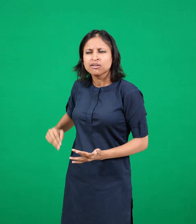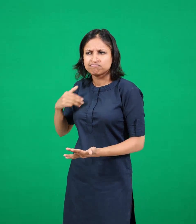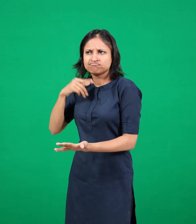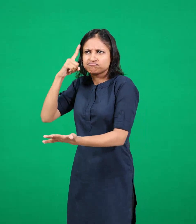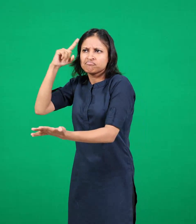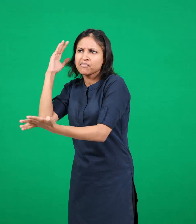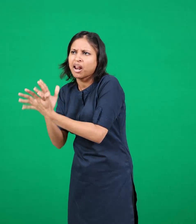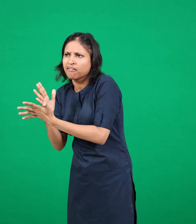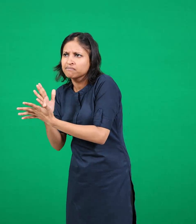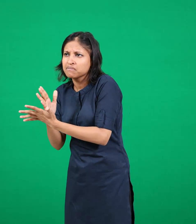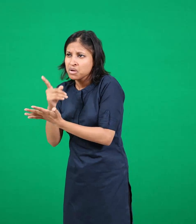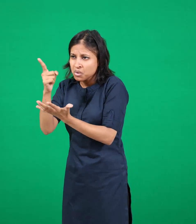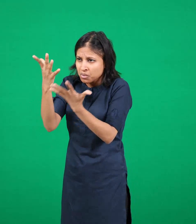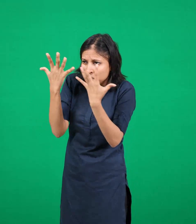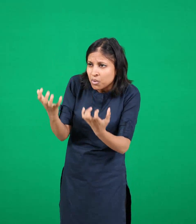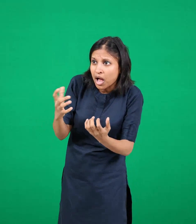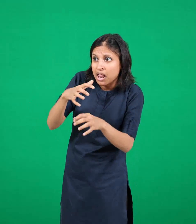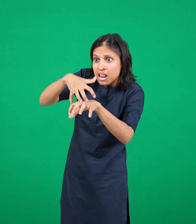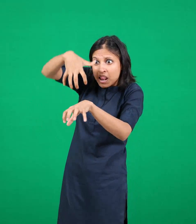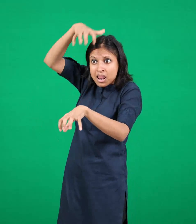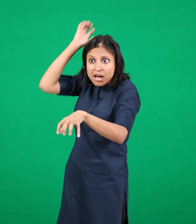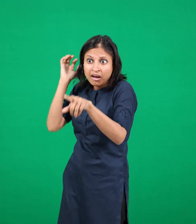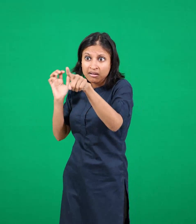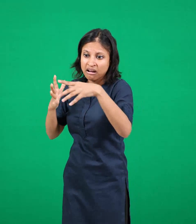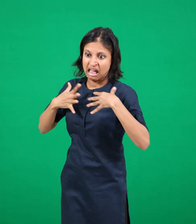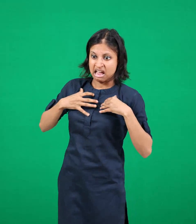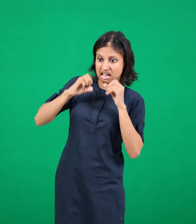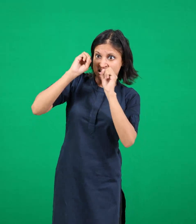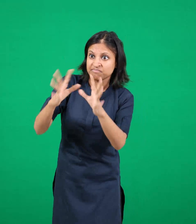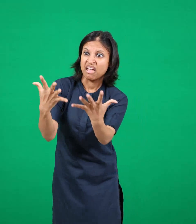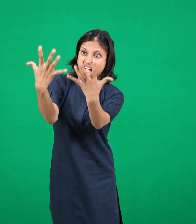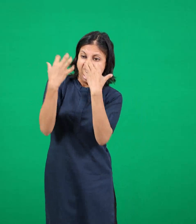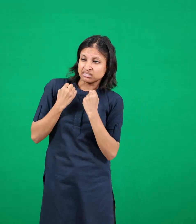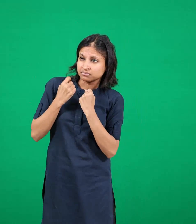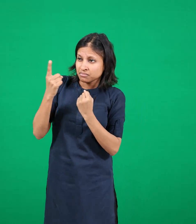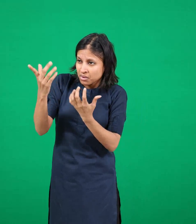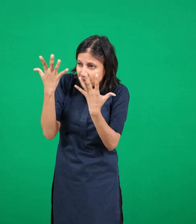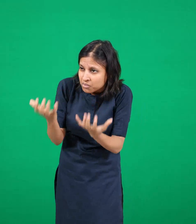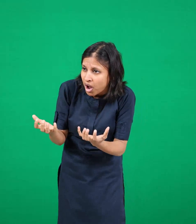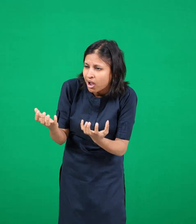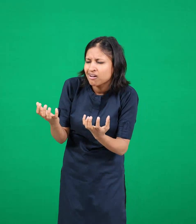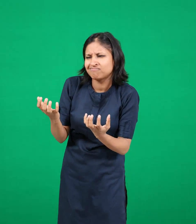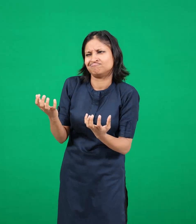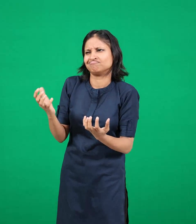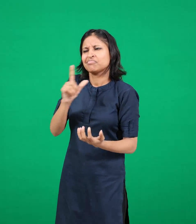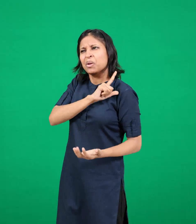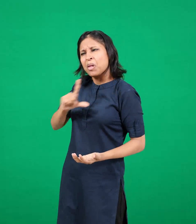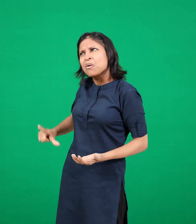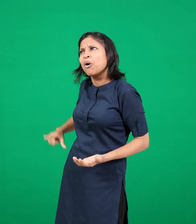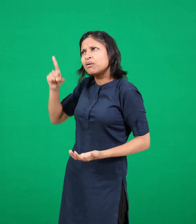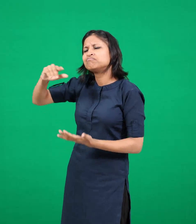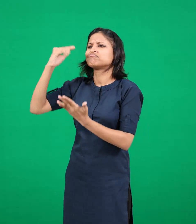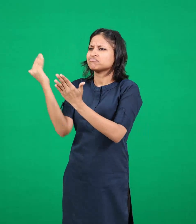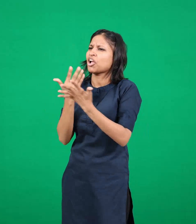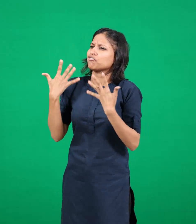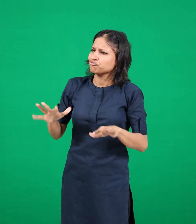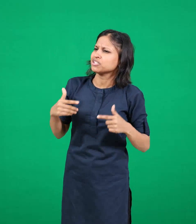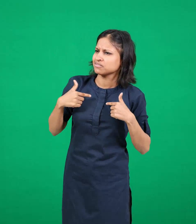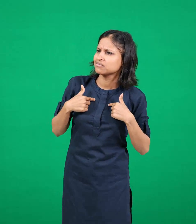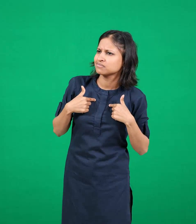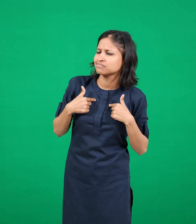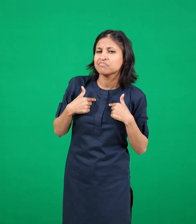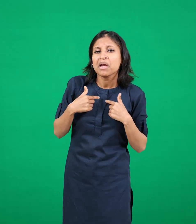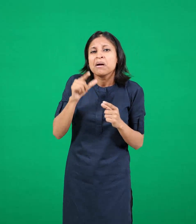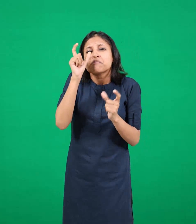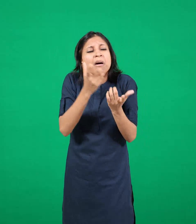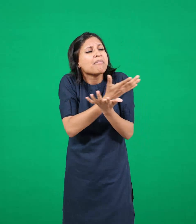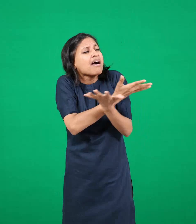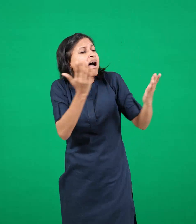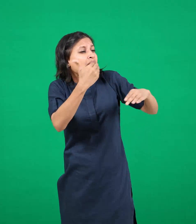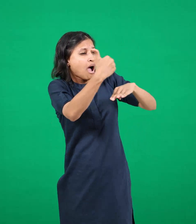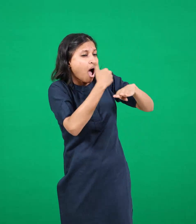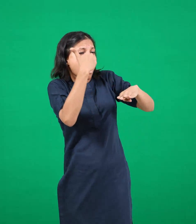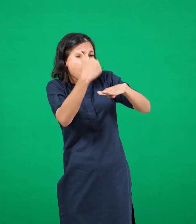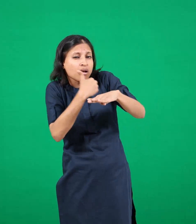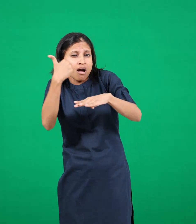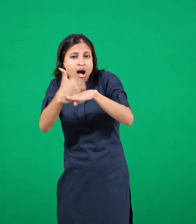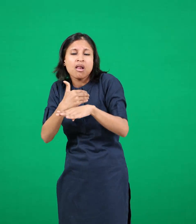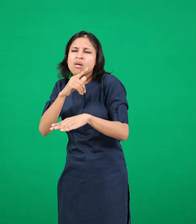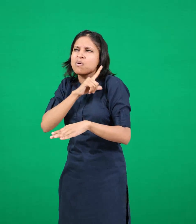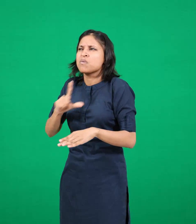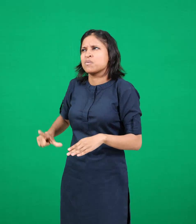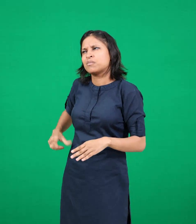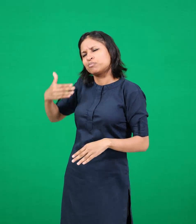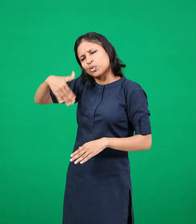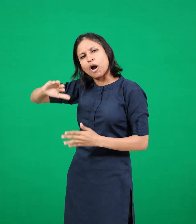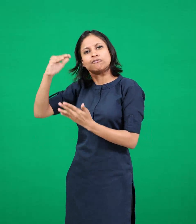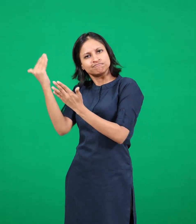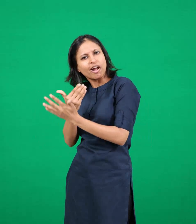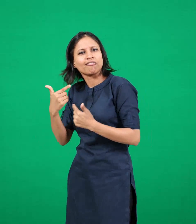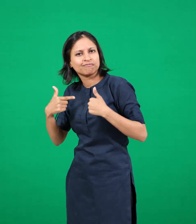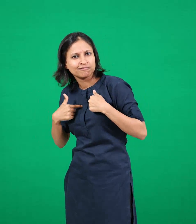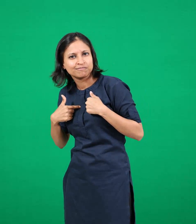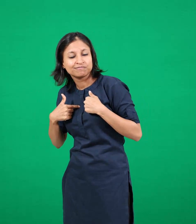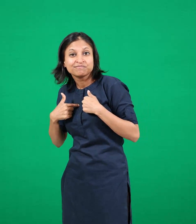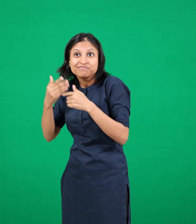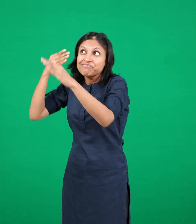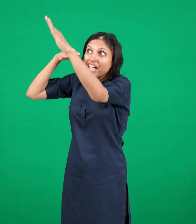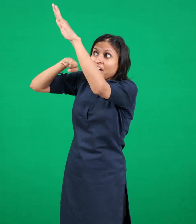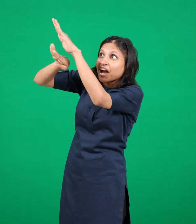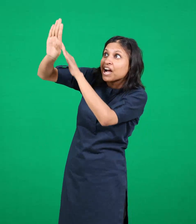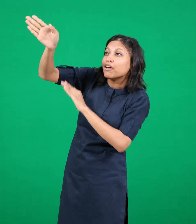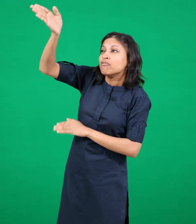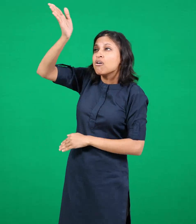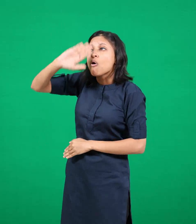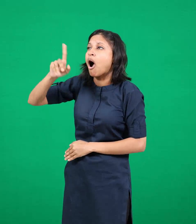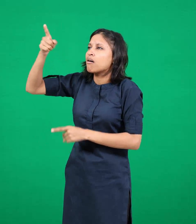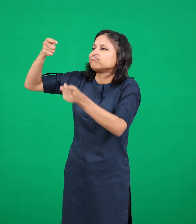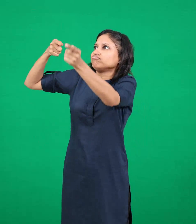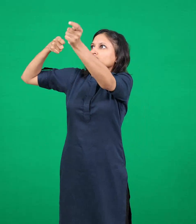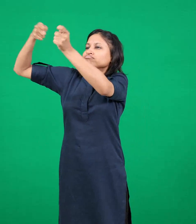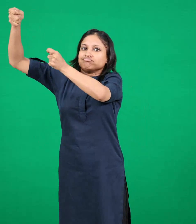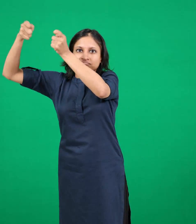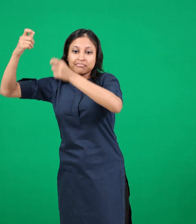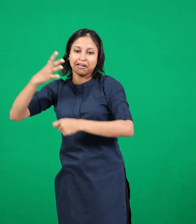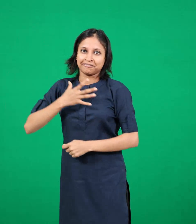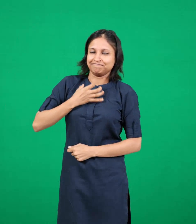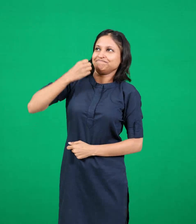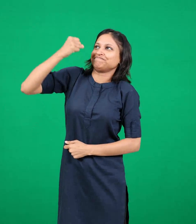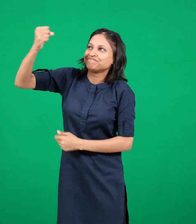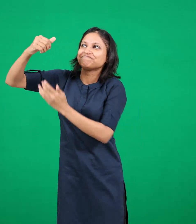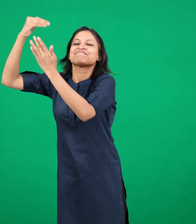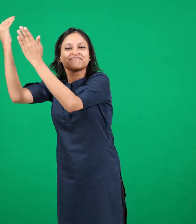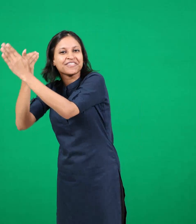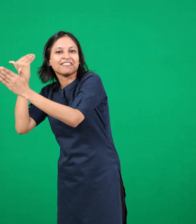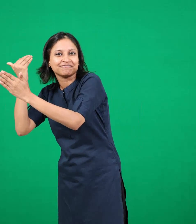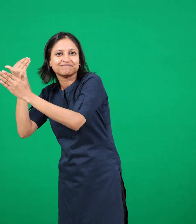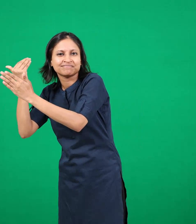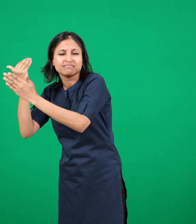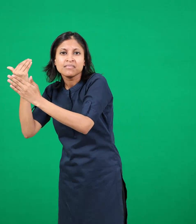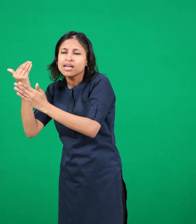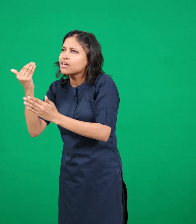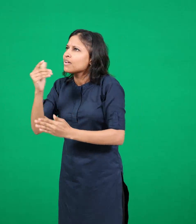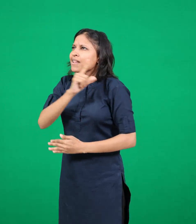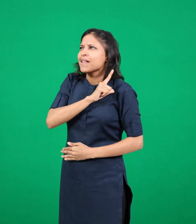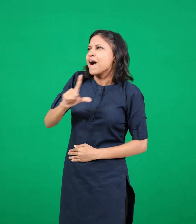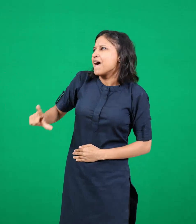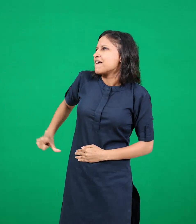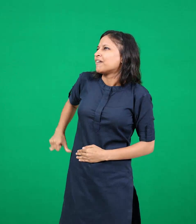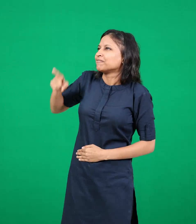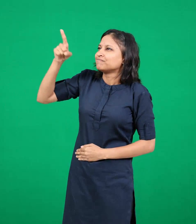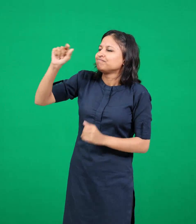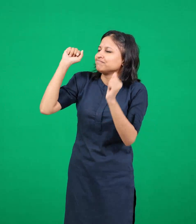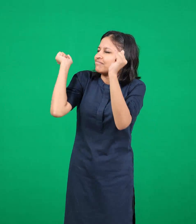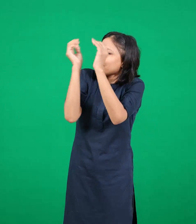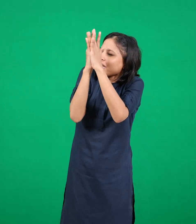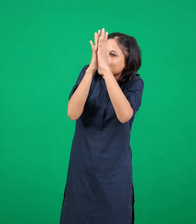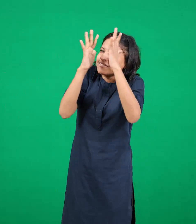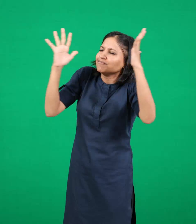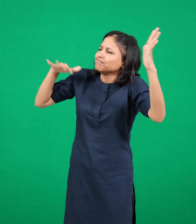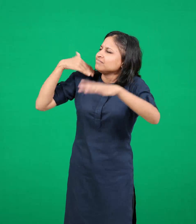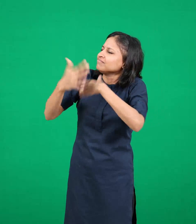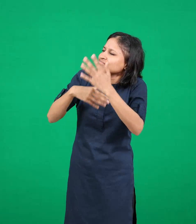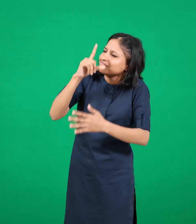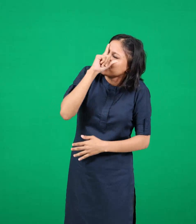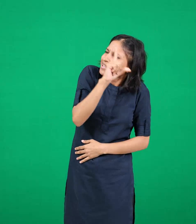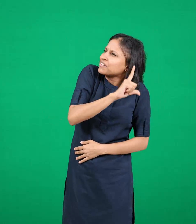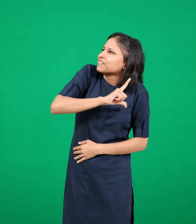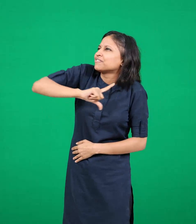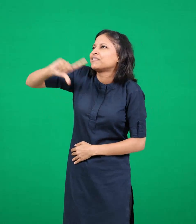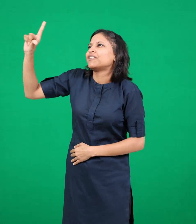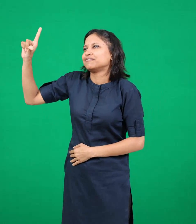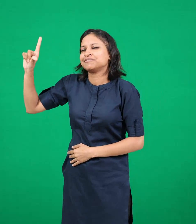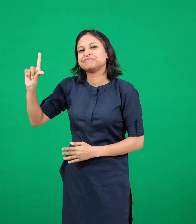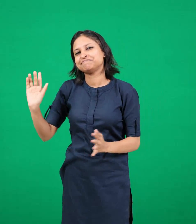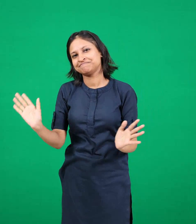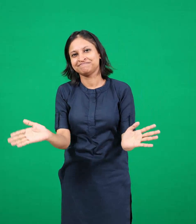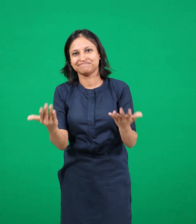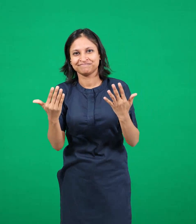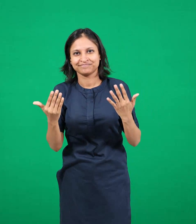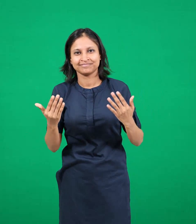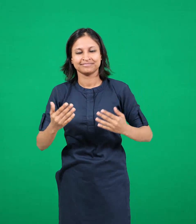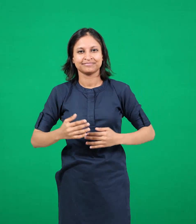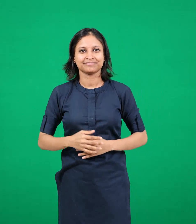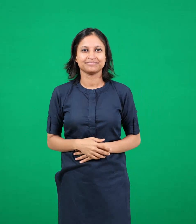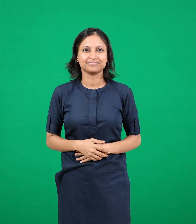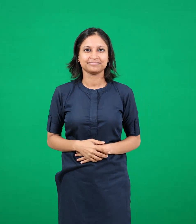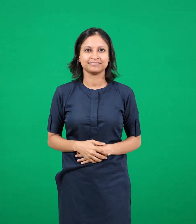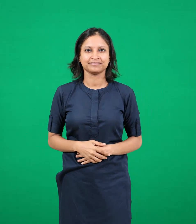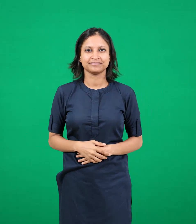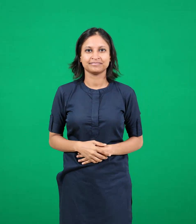So I was delivered from the mouth of the lion. And the Lord will rescue me from every evil action and bring me safely into His heavenly kingdom.